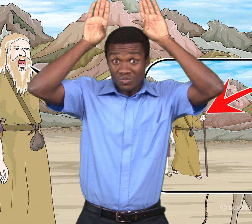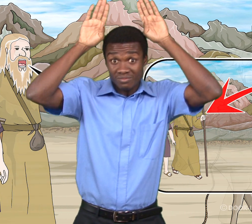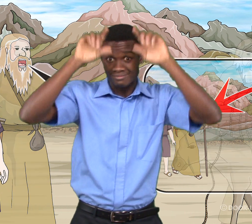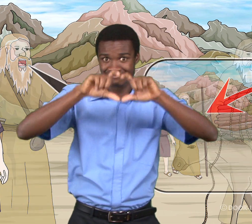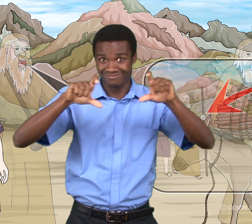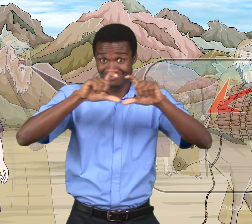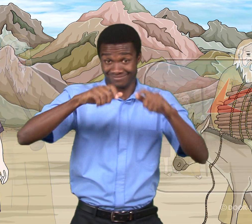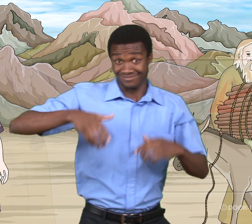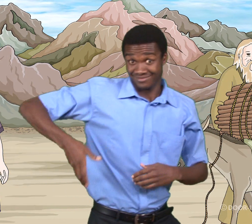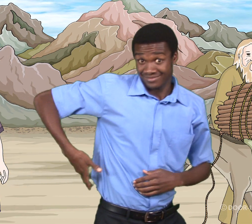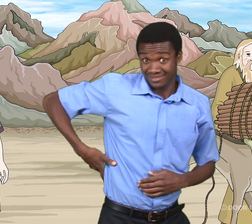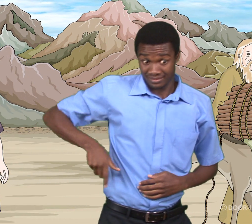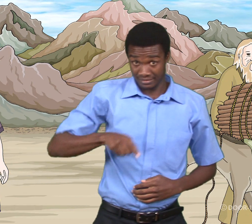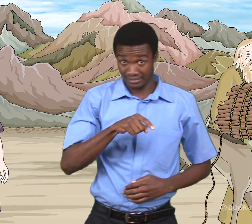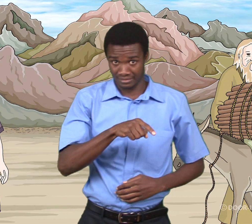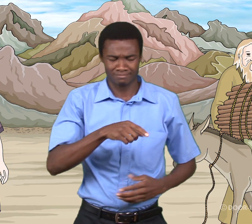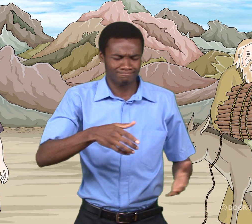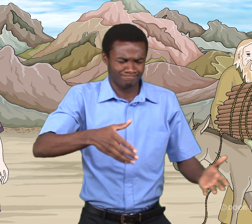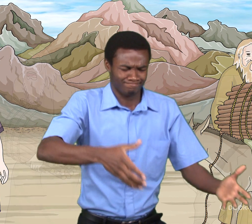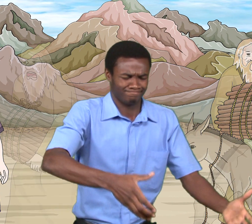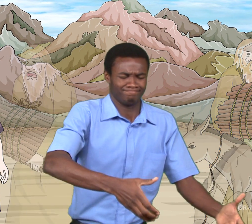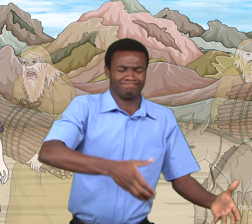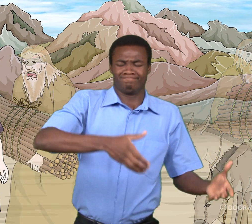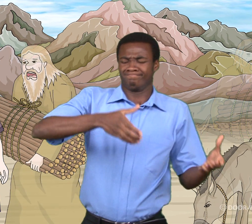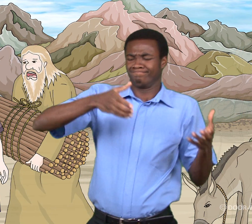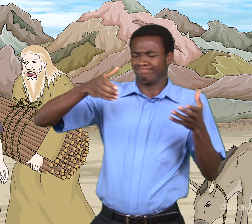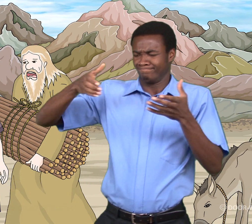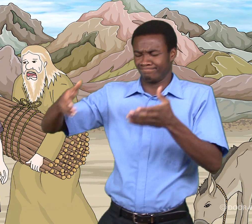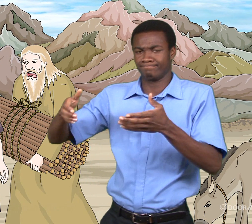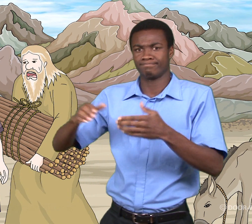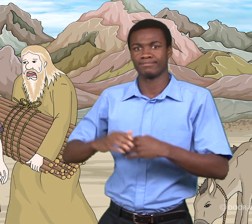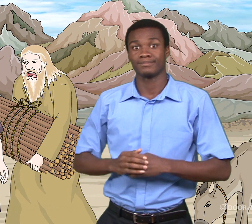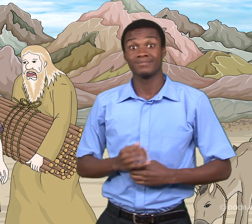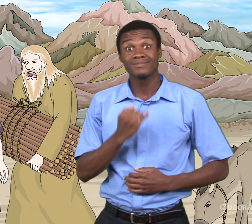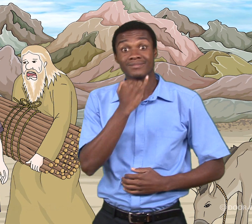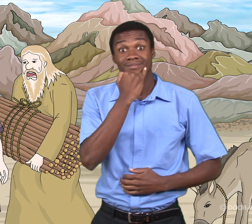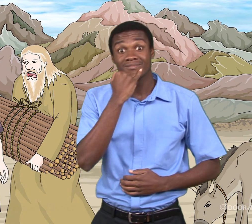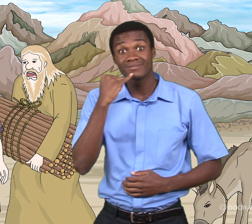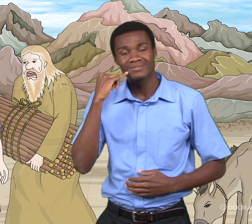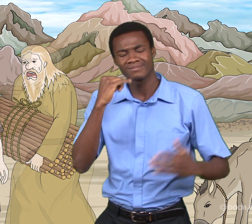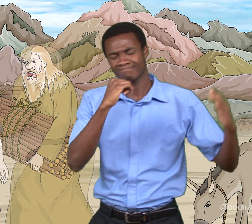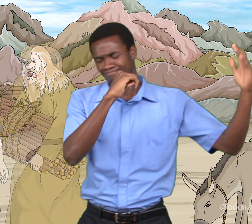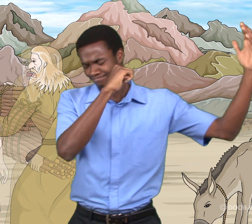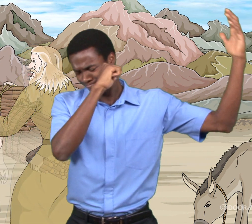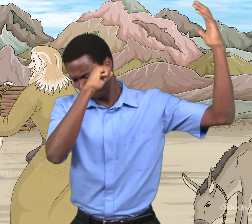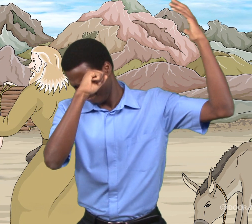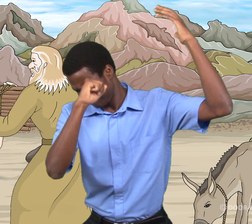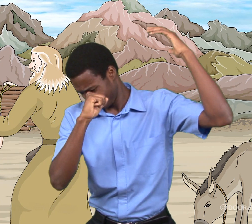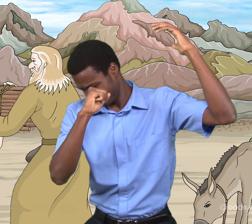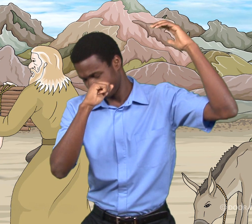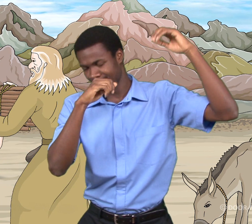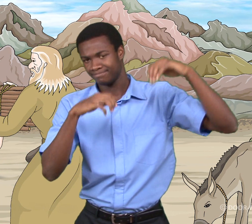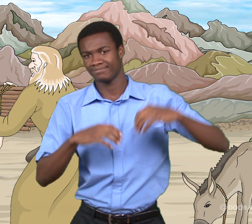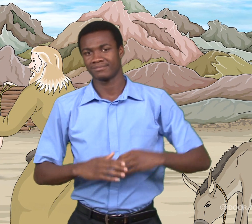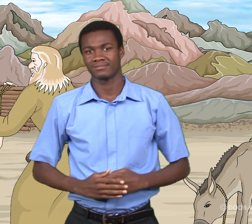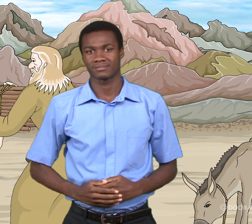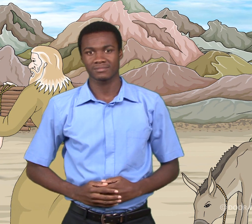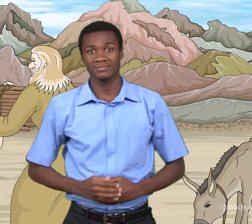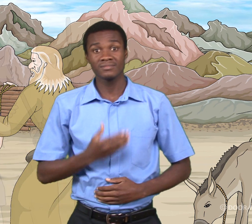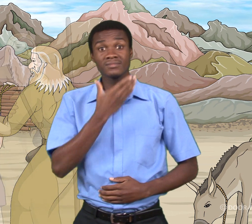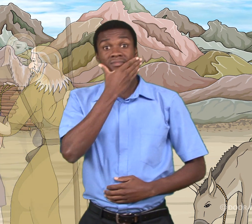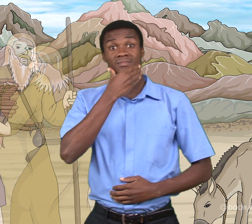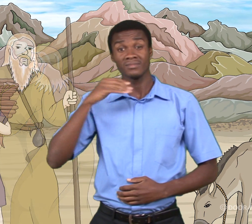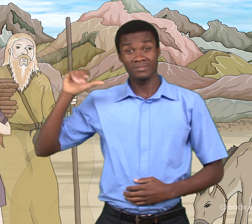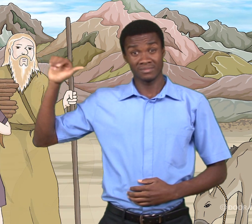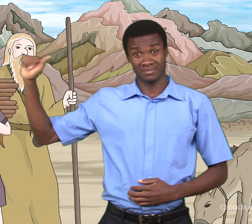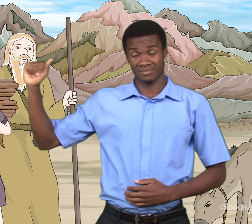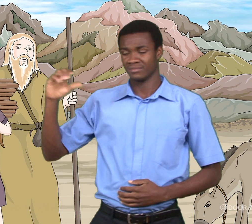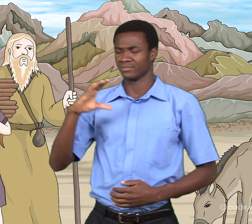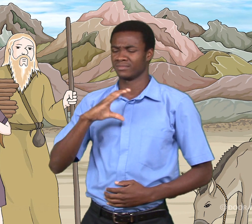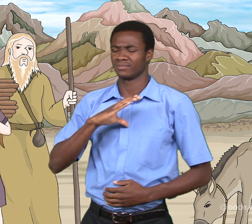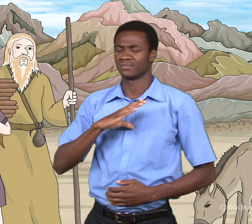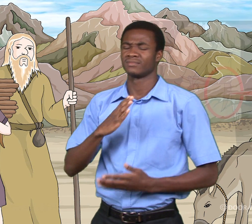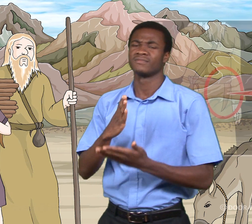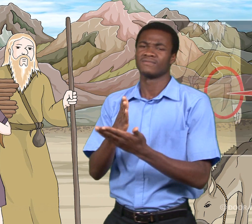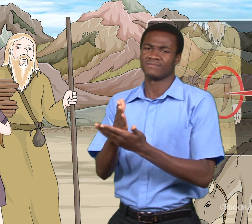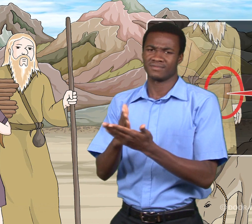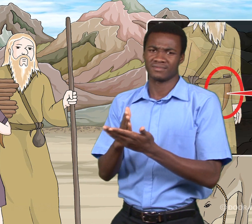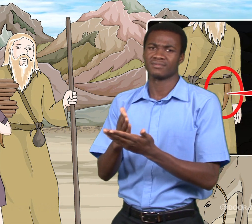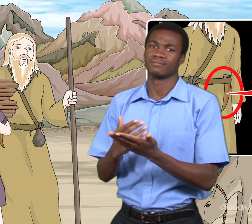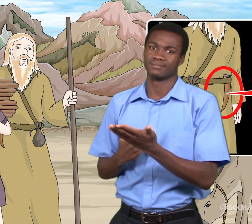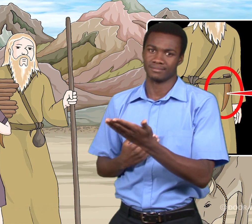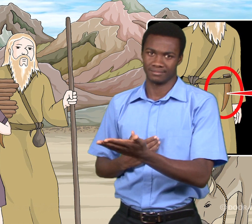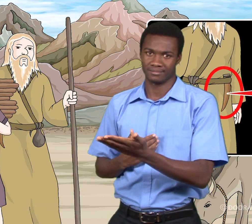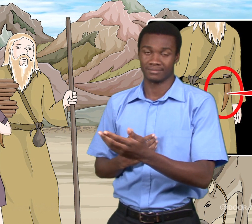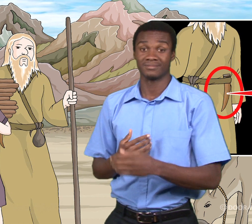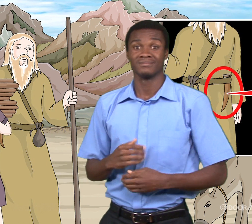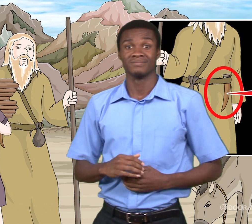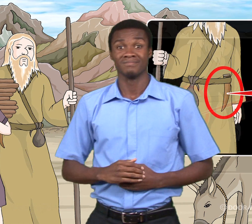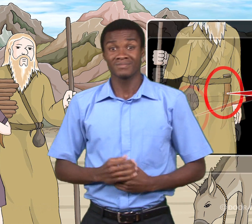Abraham took the wood for the burnt offering and placed it on his son Isaac.